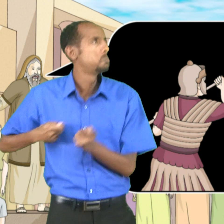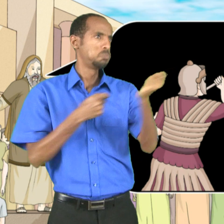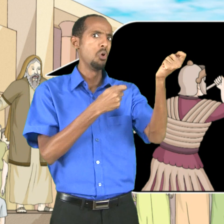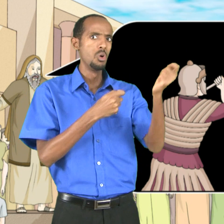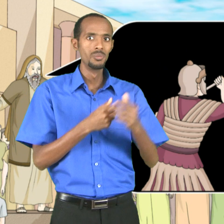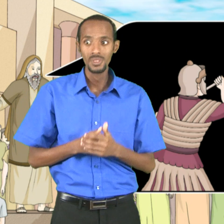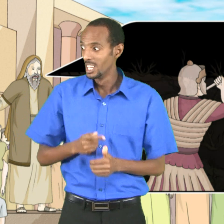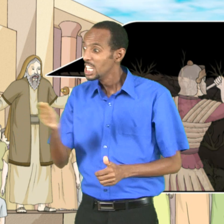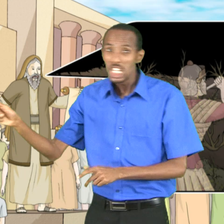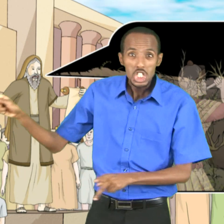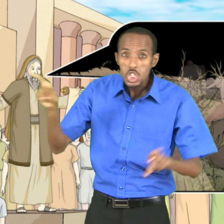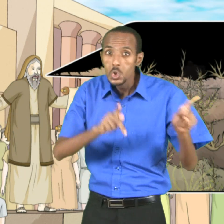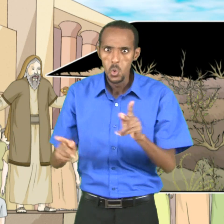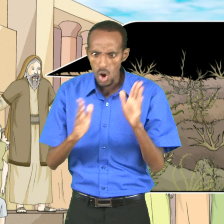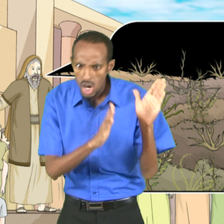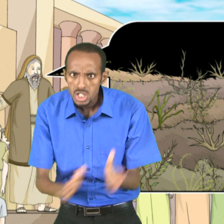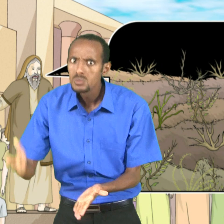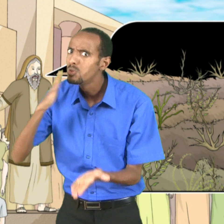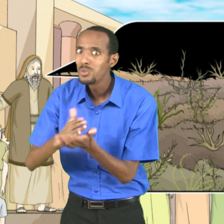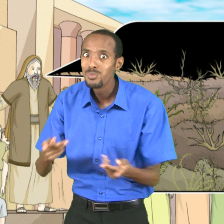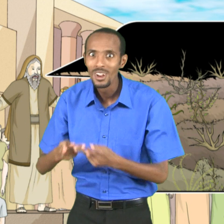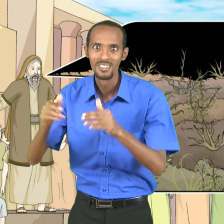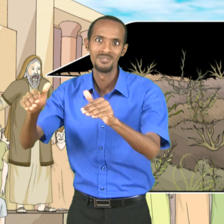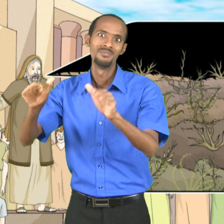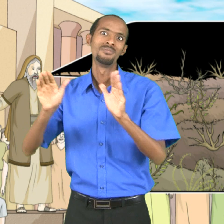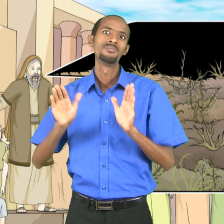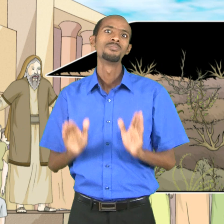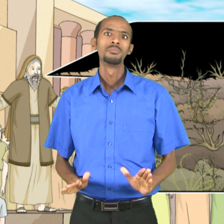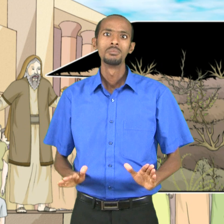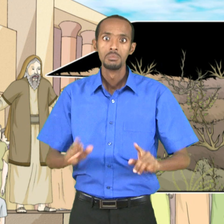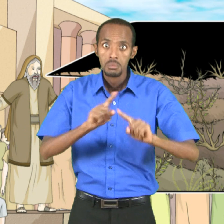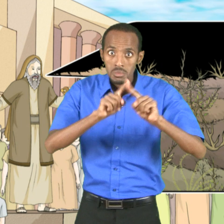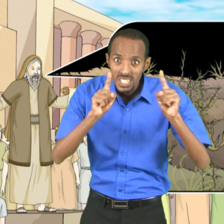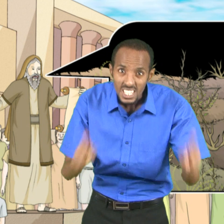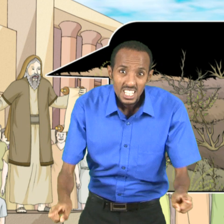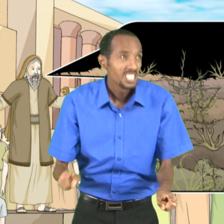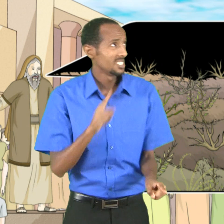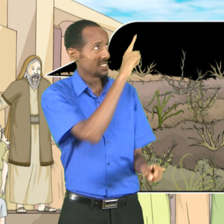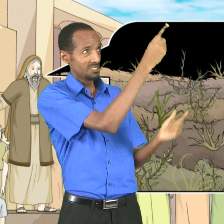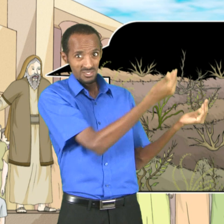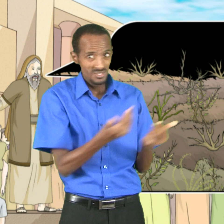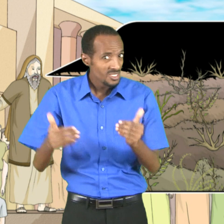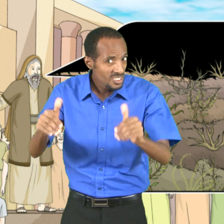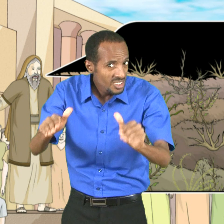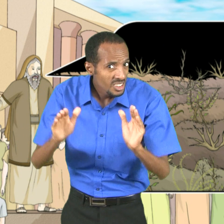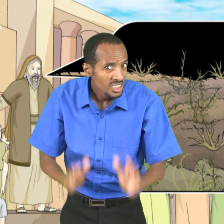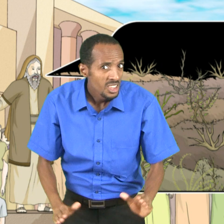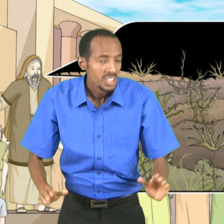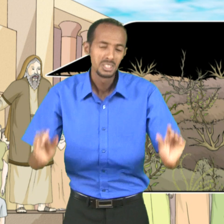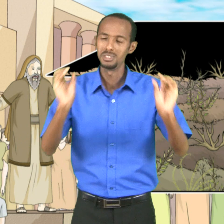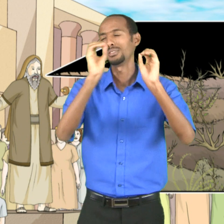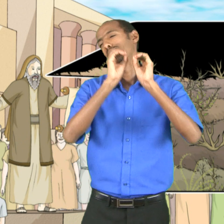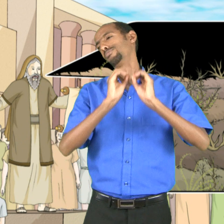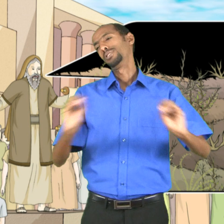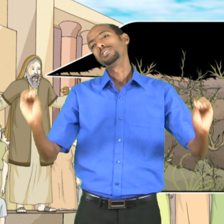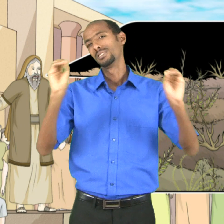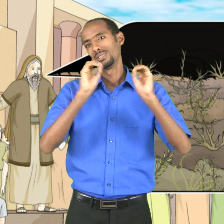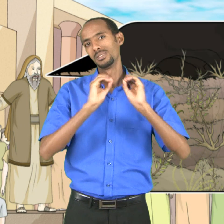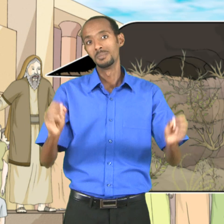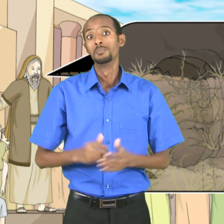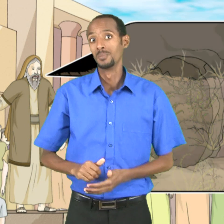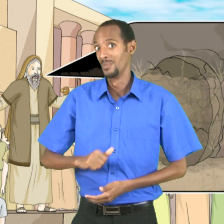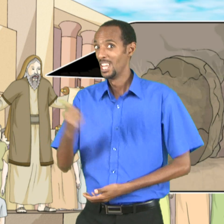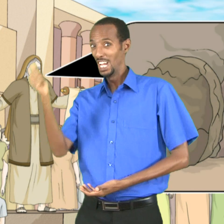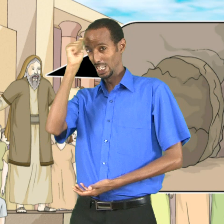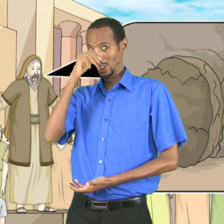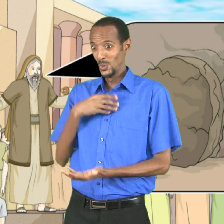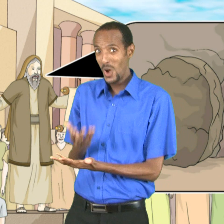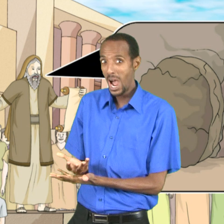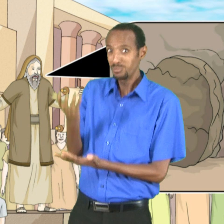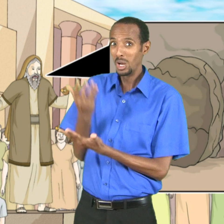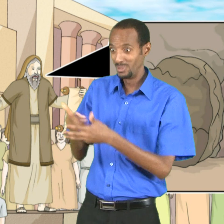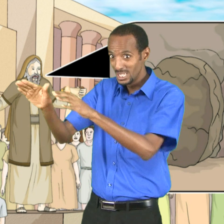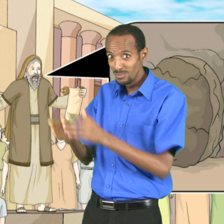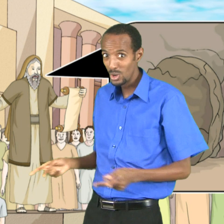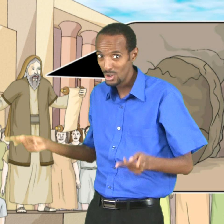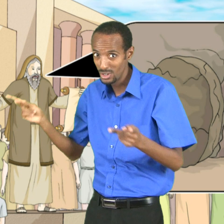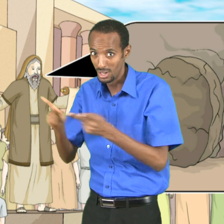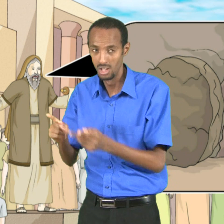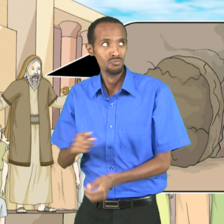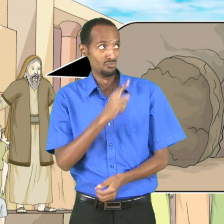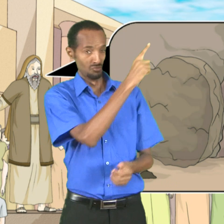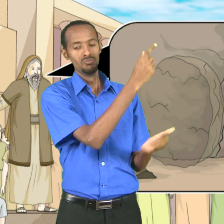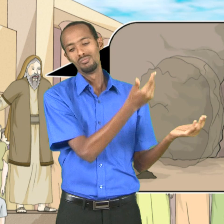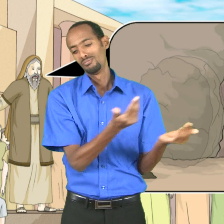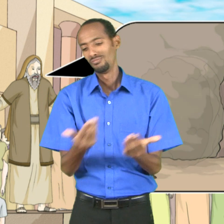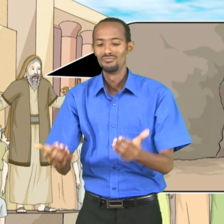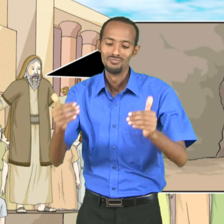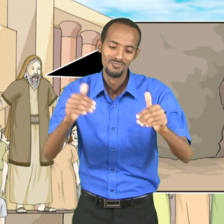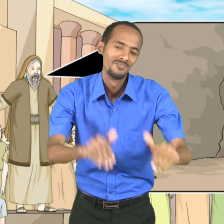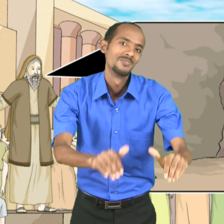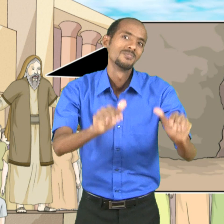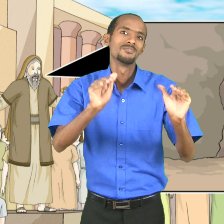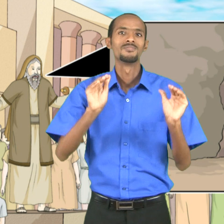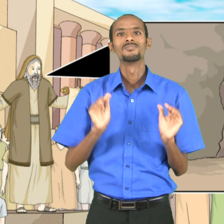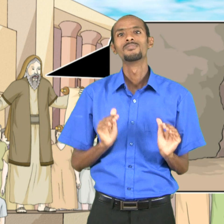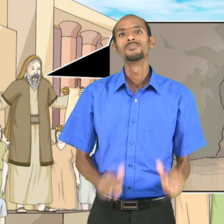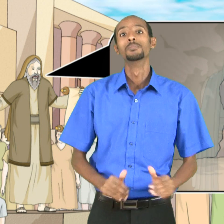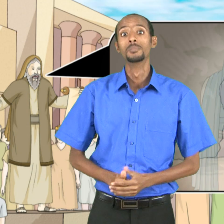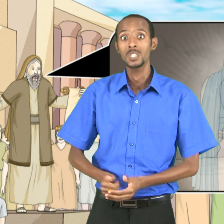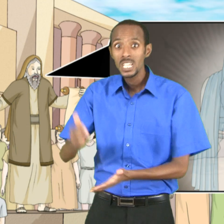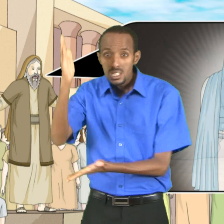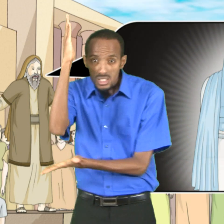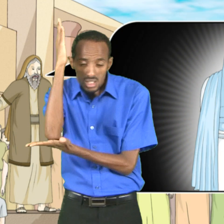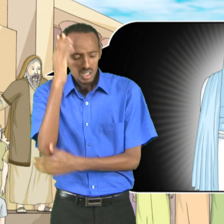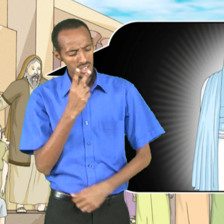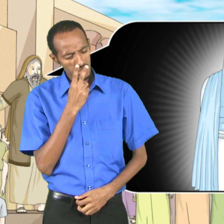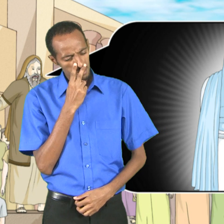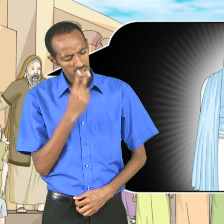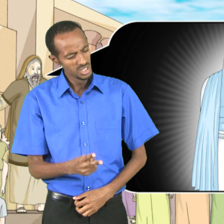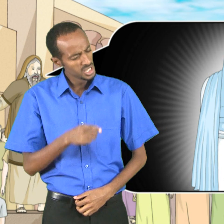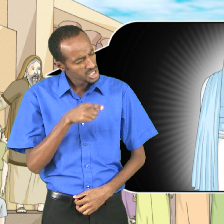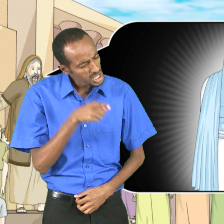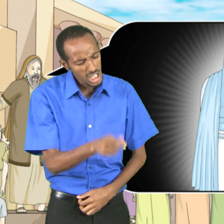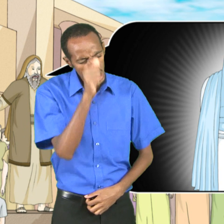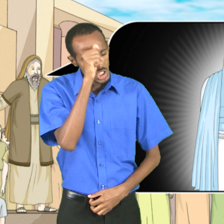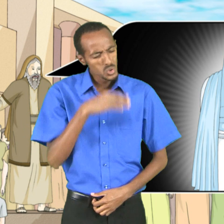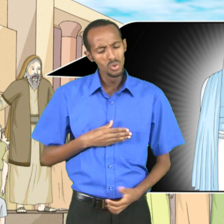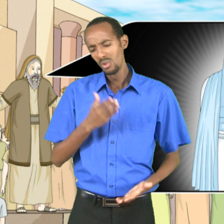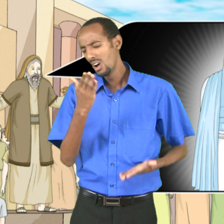He was assigned a grave with the wicked, and with a rich man in His death, although He had done no violence, nor was any deceit in His mouth. Yet it was the LORD’s will to crush Him and to cause Him to suffer; and when His soul is made a guilt offering, He will see His offspring, He will prolong His days, and the good pleasure of the LORD will prosper in His hand.